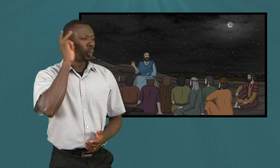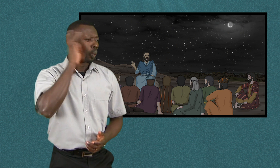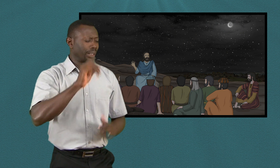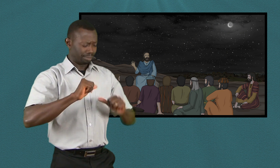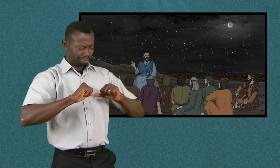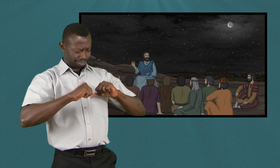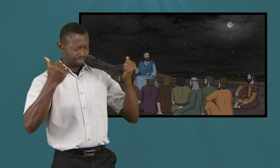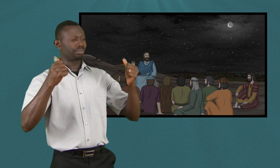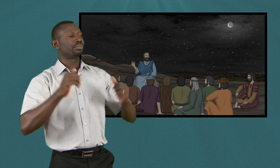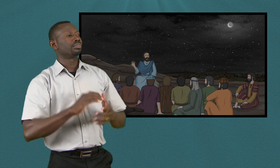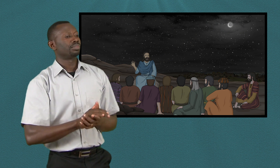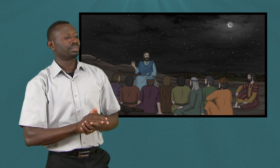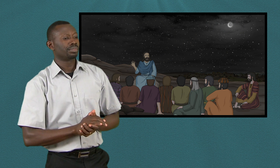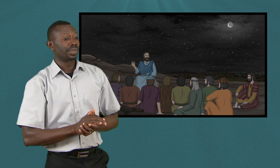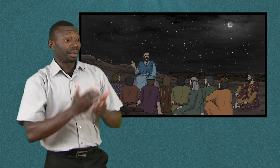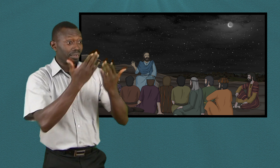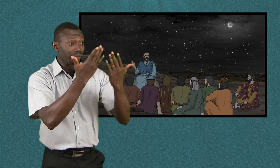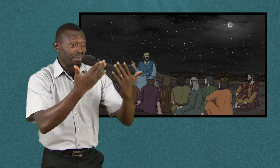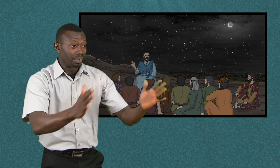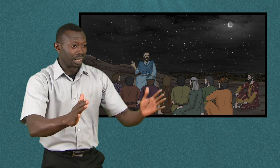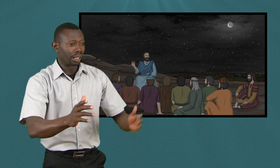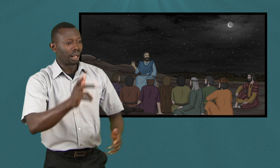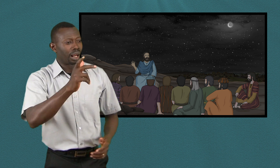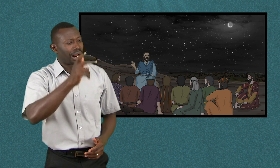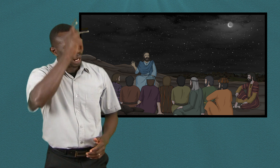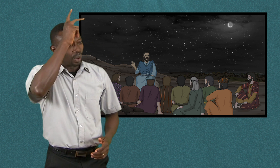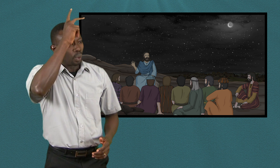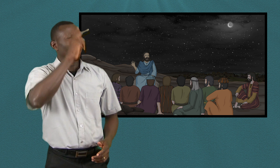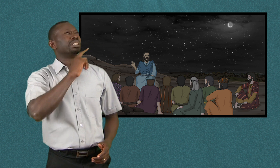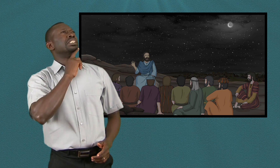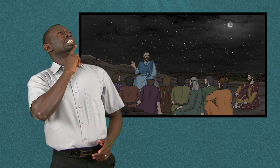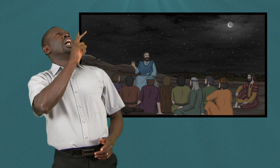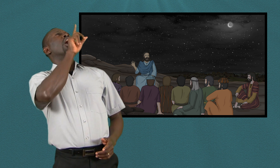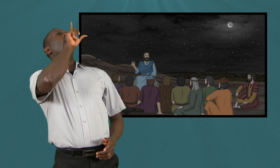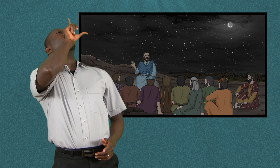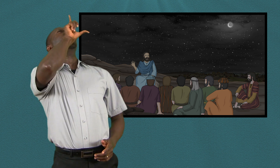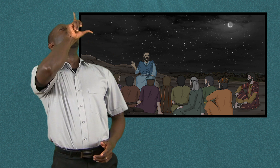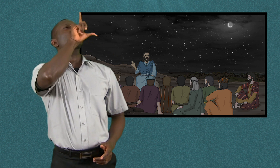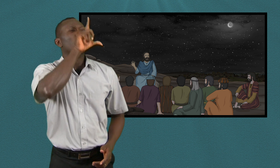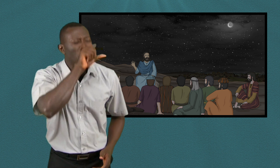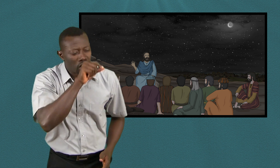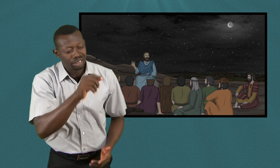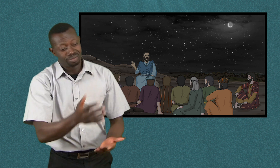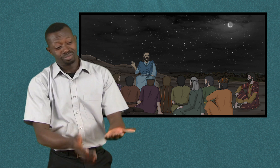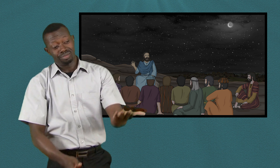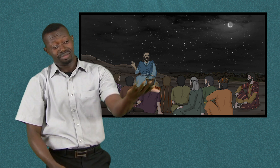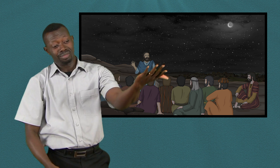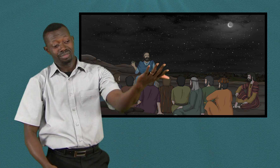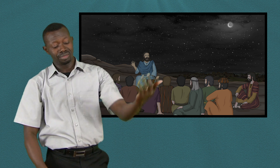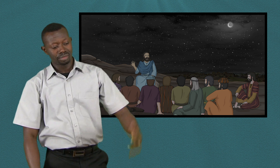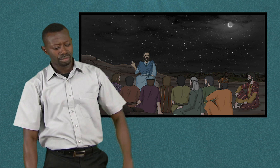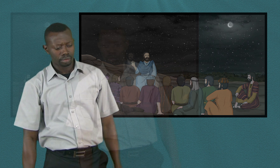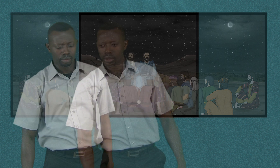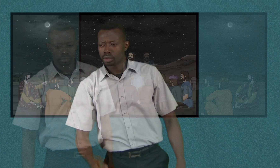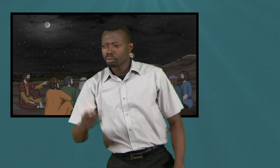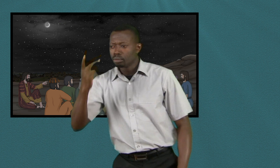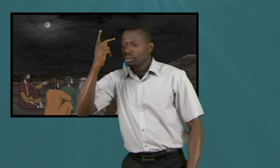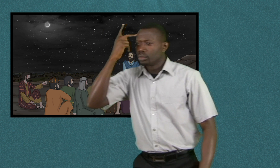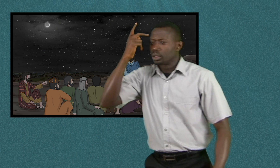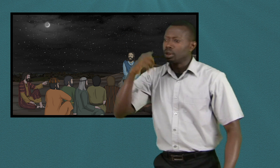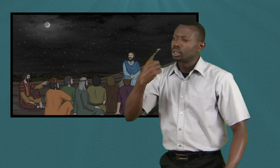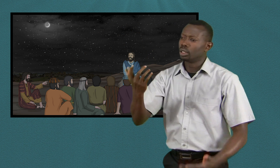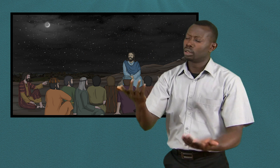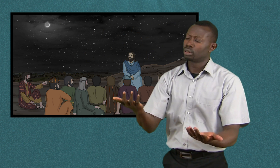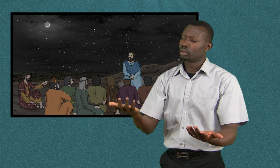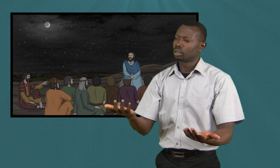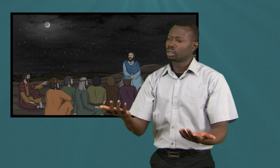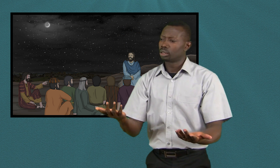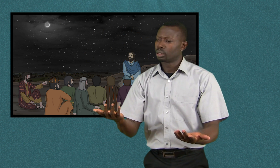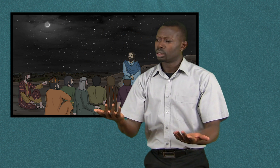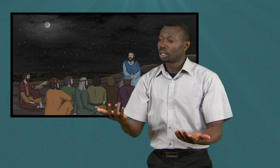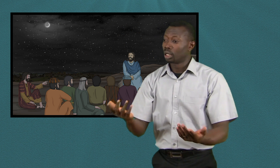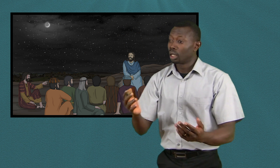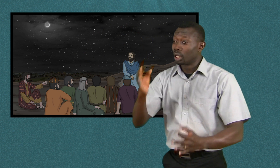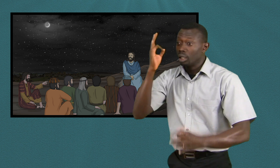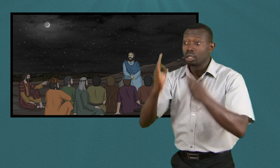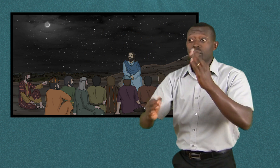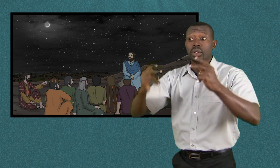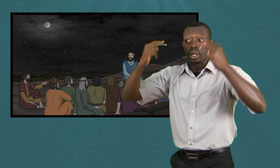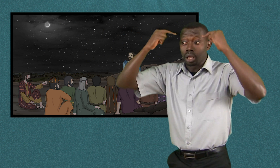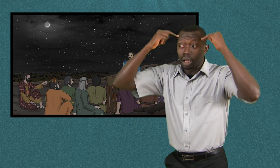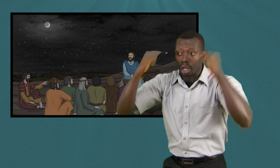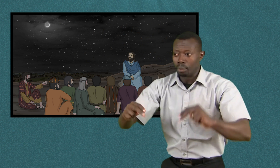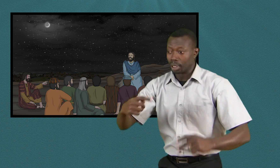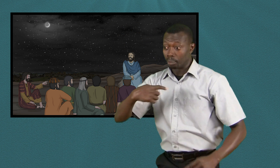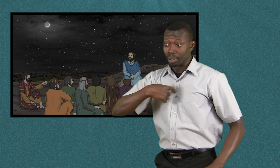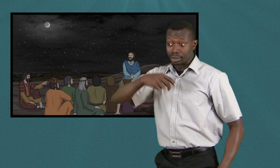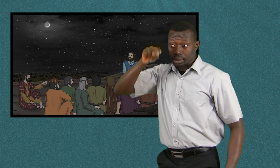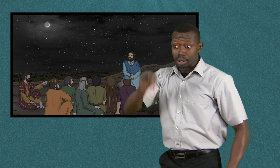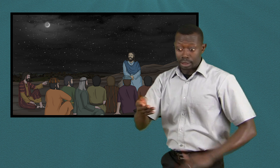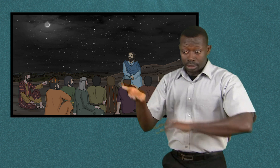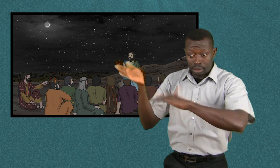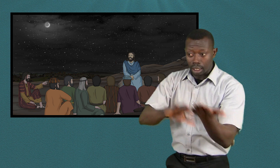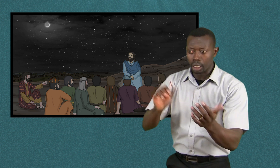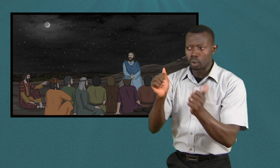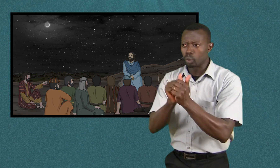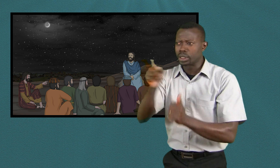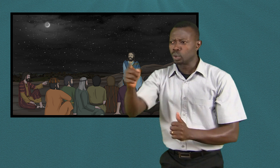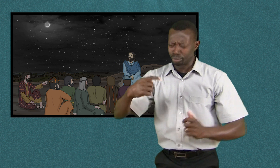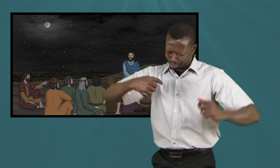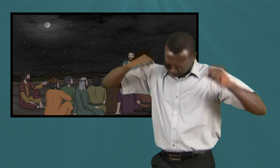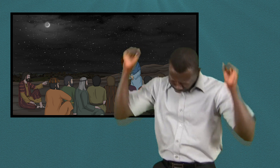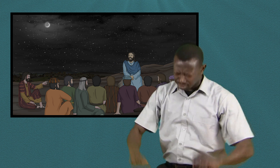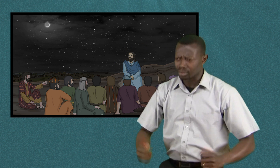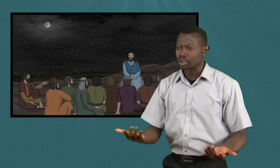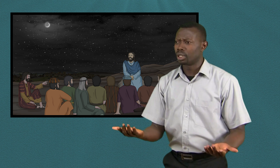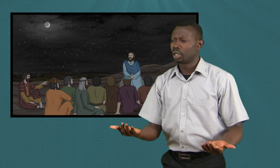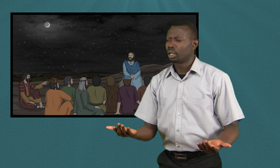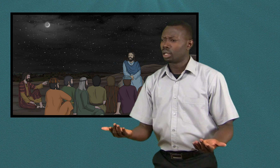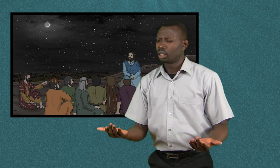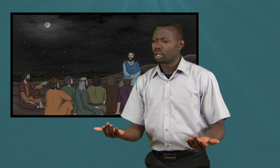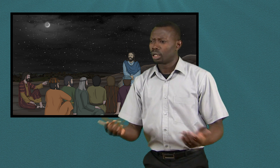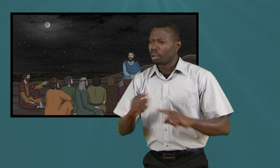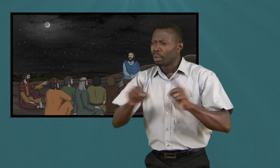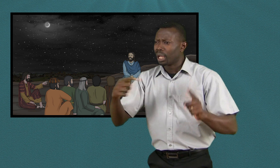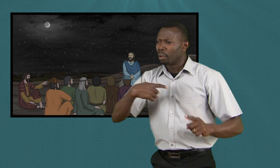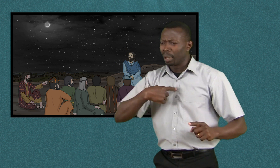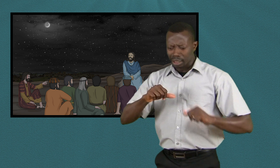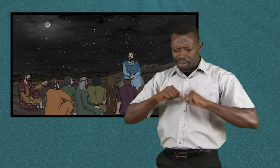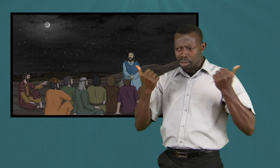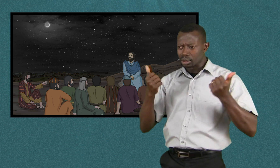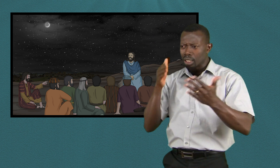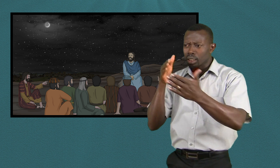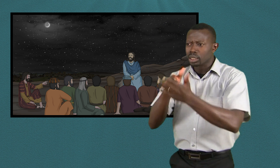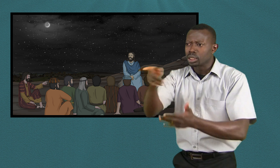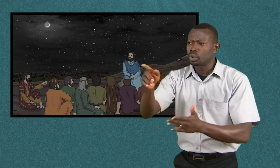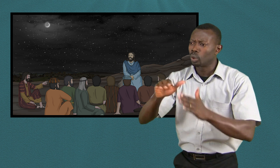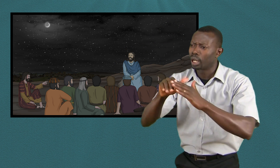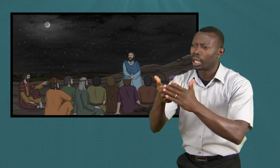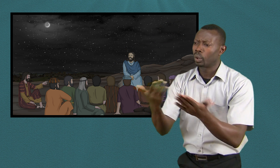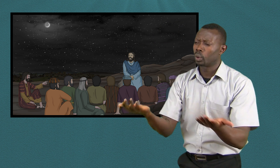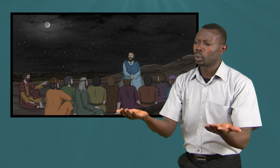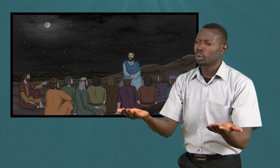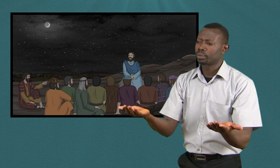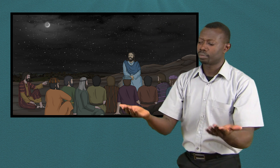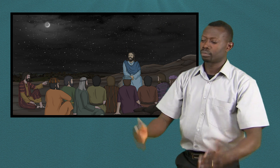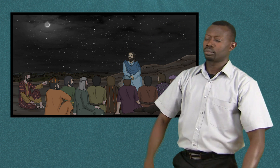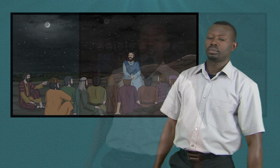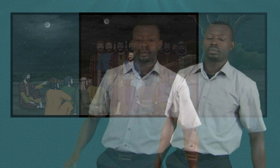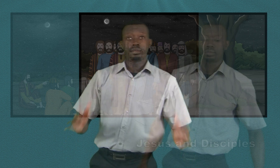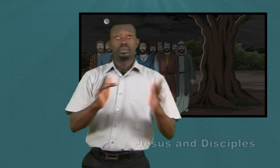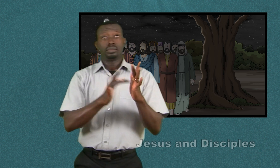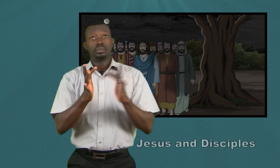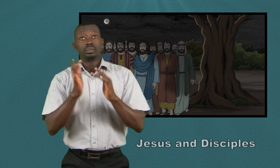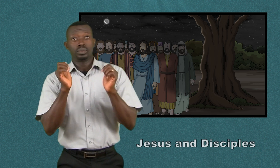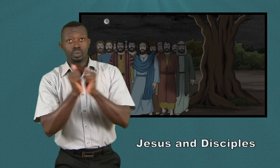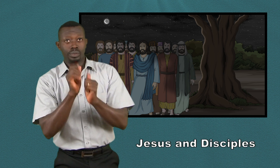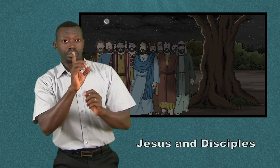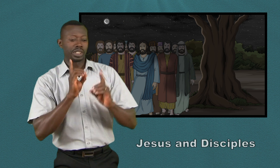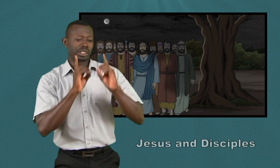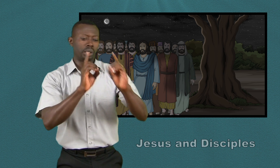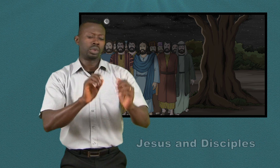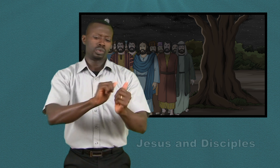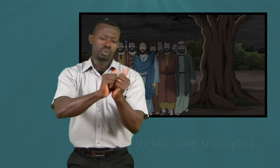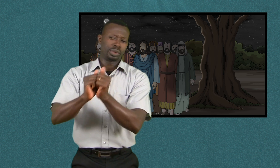Peter replied, “Even if I have to die with You, I will never deny You.” And all the other disciples said the same thing.